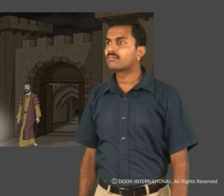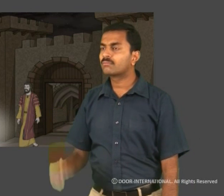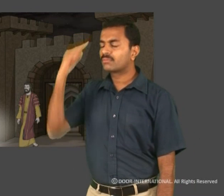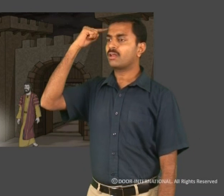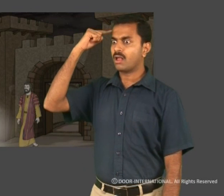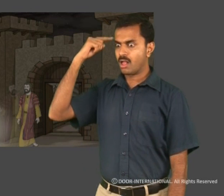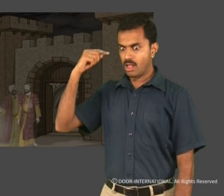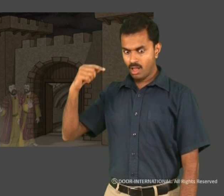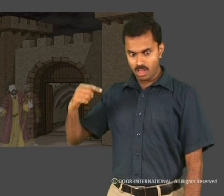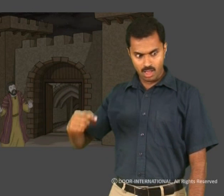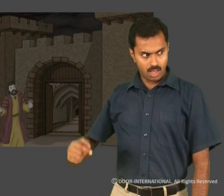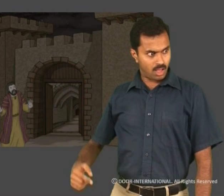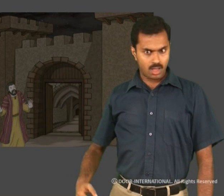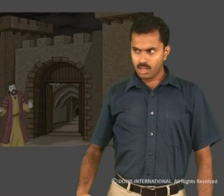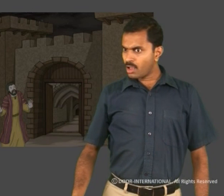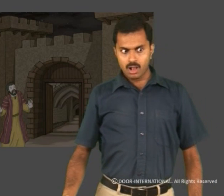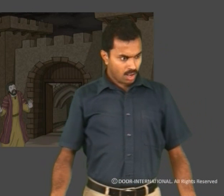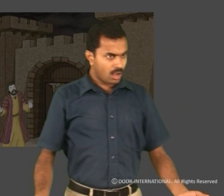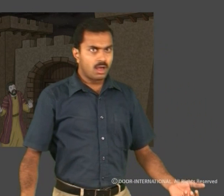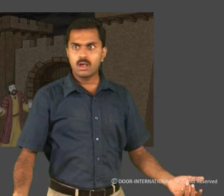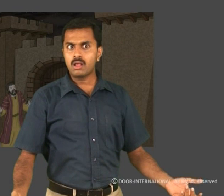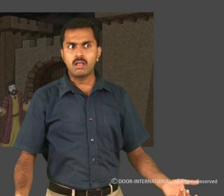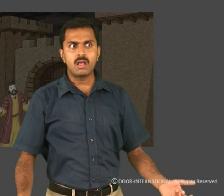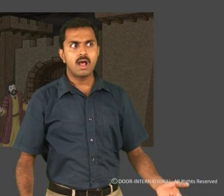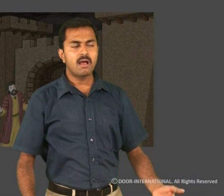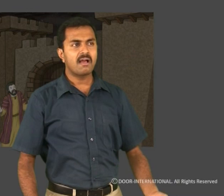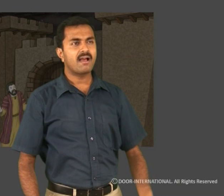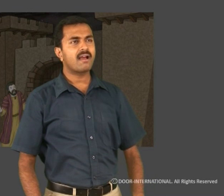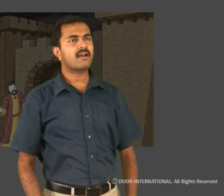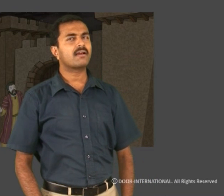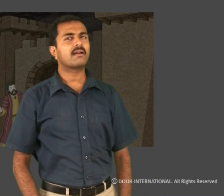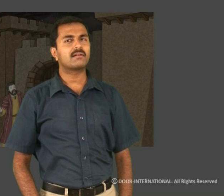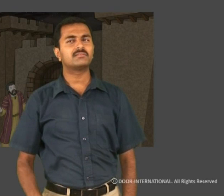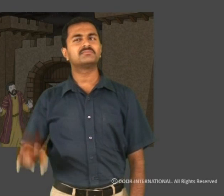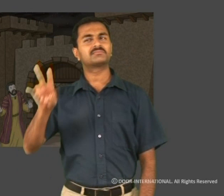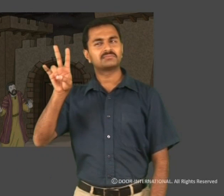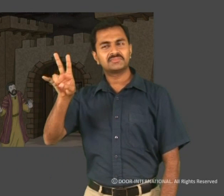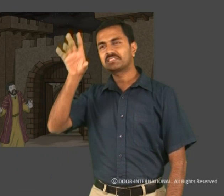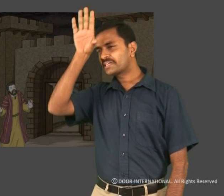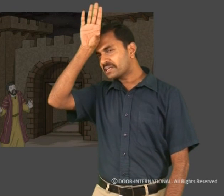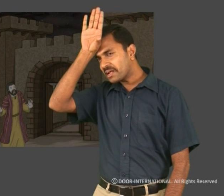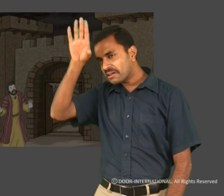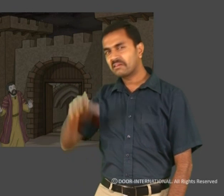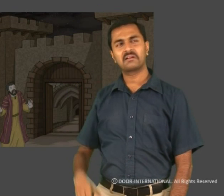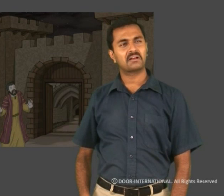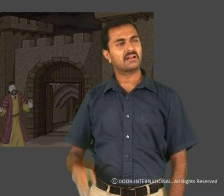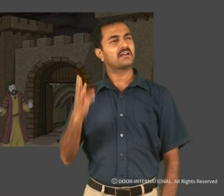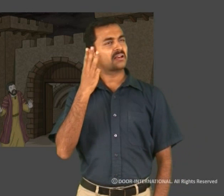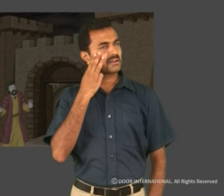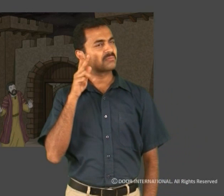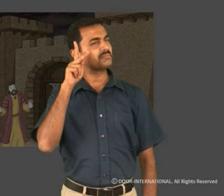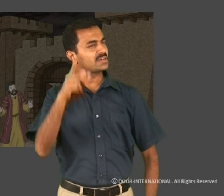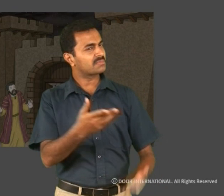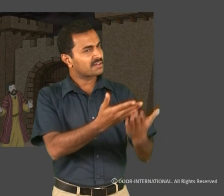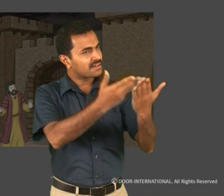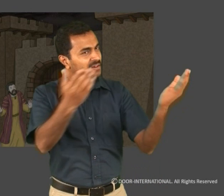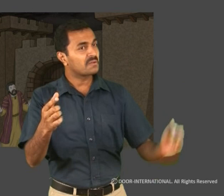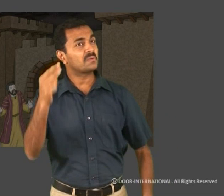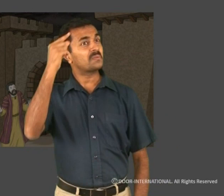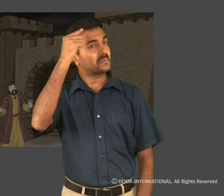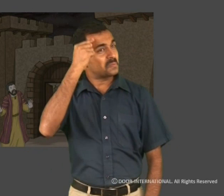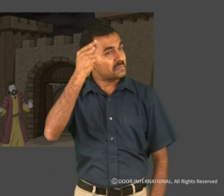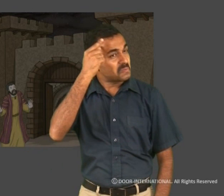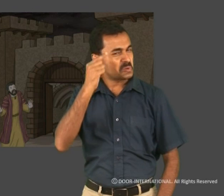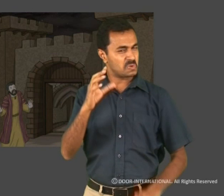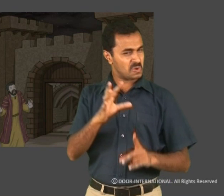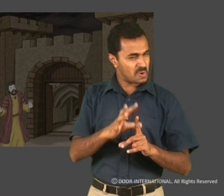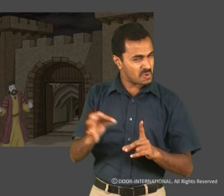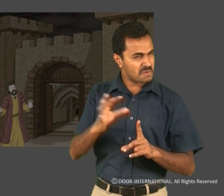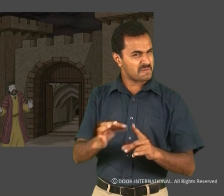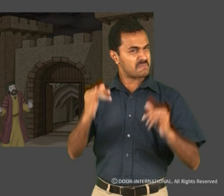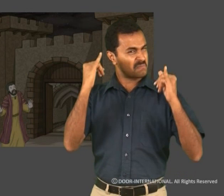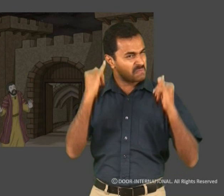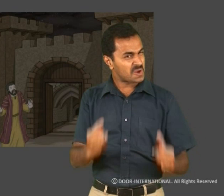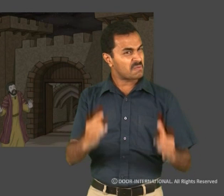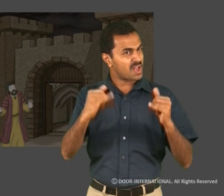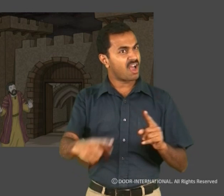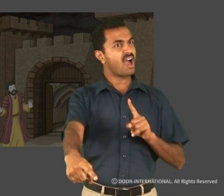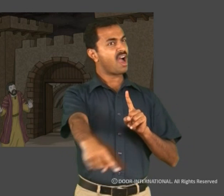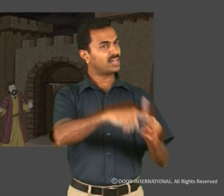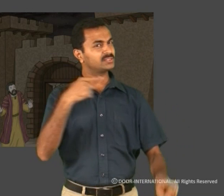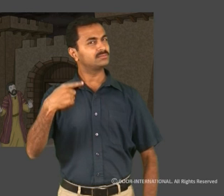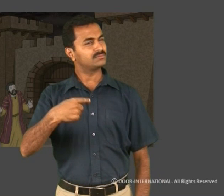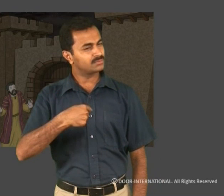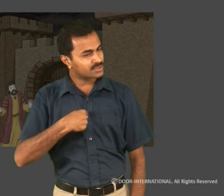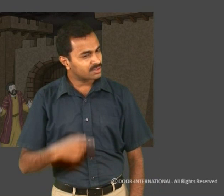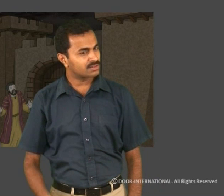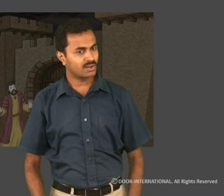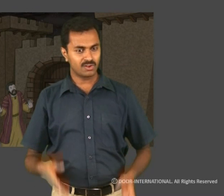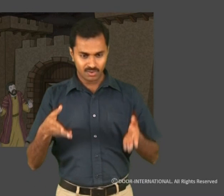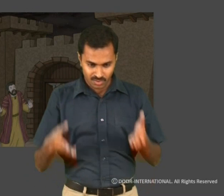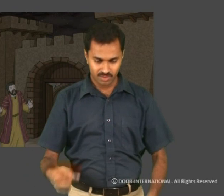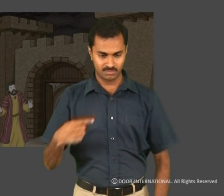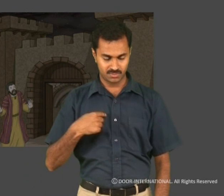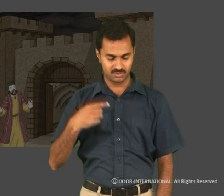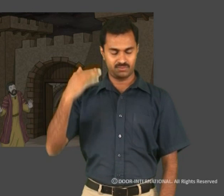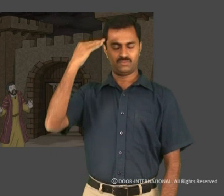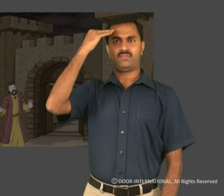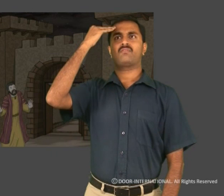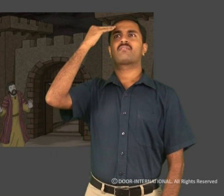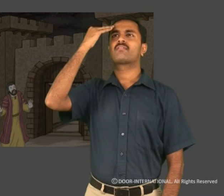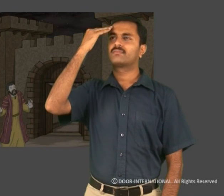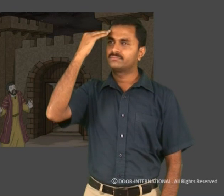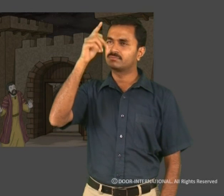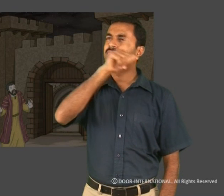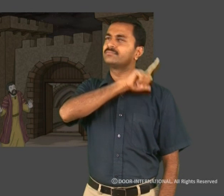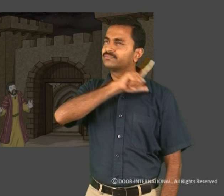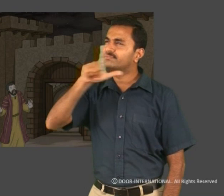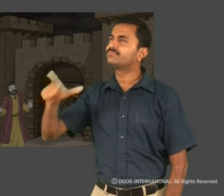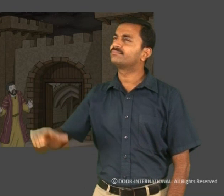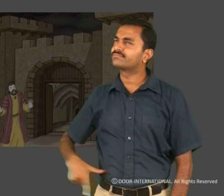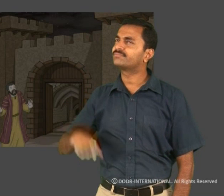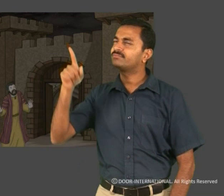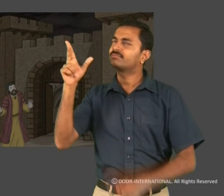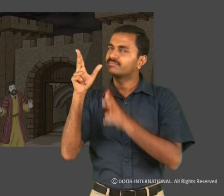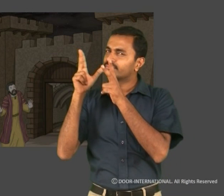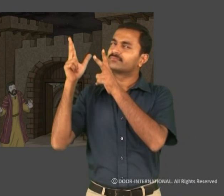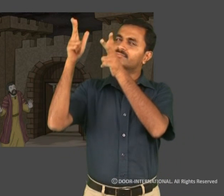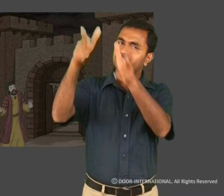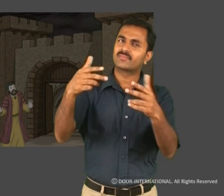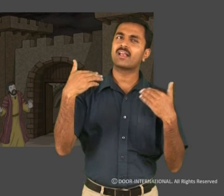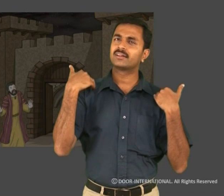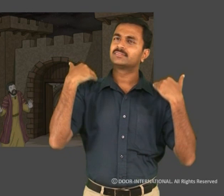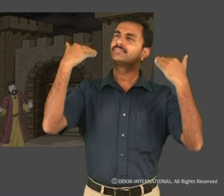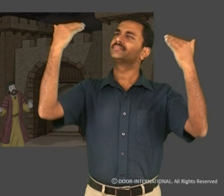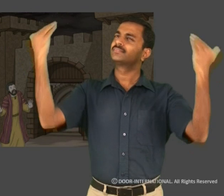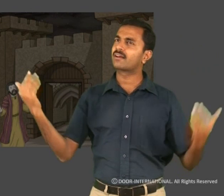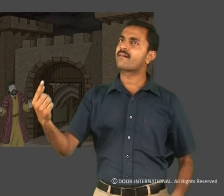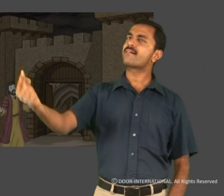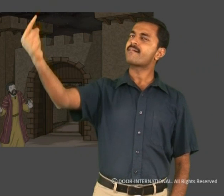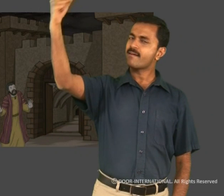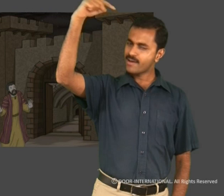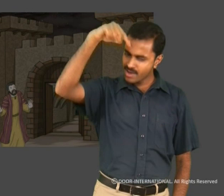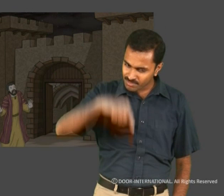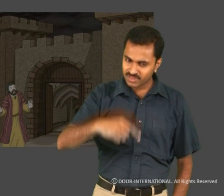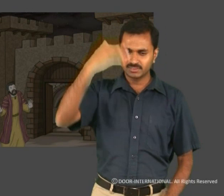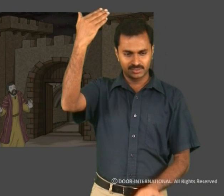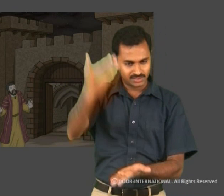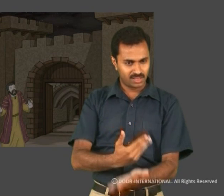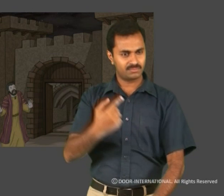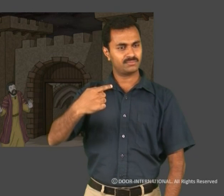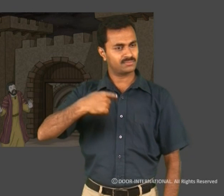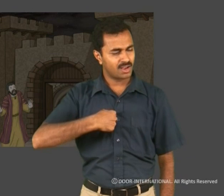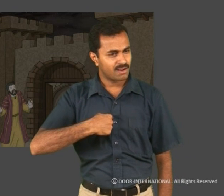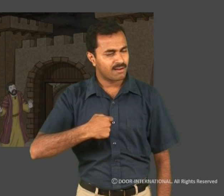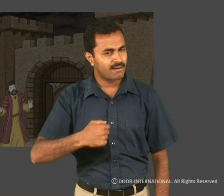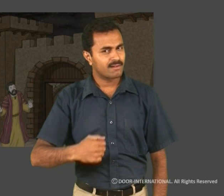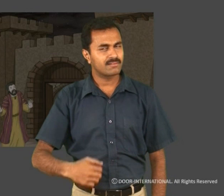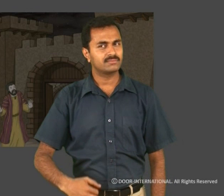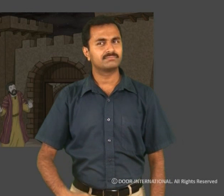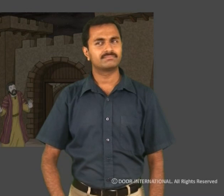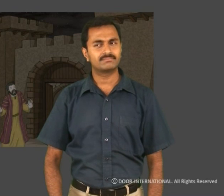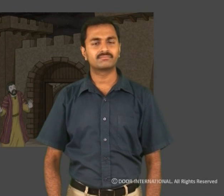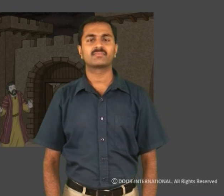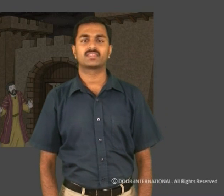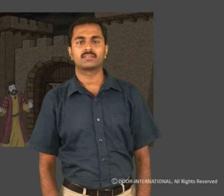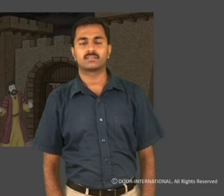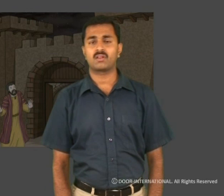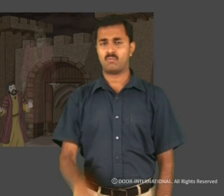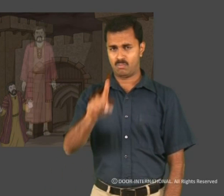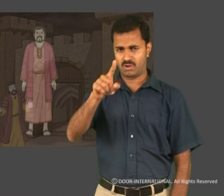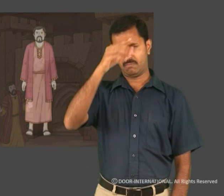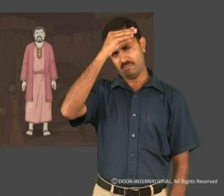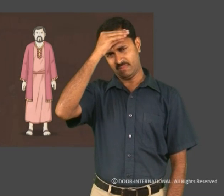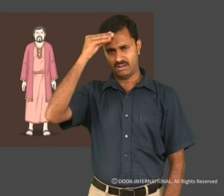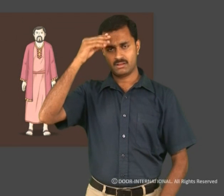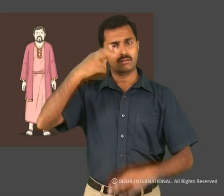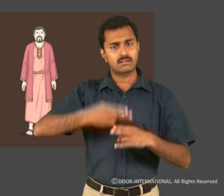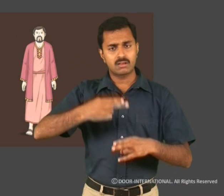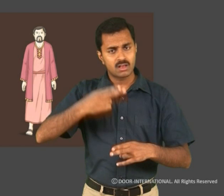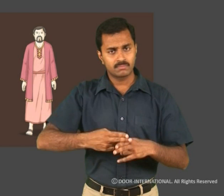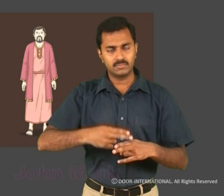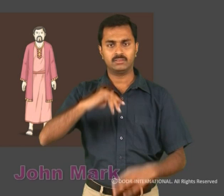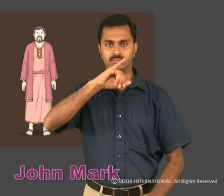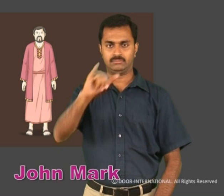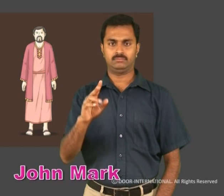Then Peter came to himself and said, “Now I know for sure that the Lord has sent His angel and rescued me from Herod’s grasp and from everything the Jewish people were anticipating.”